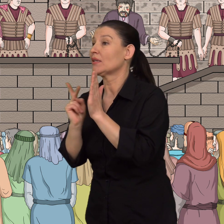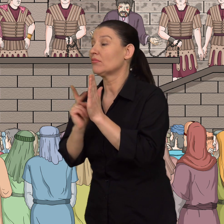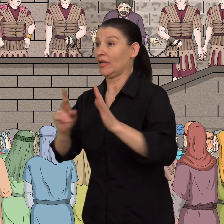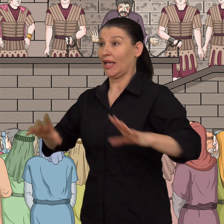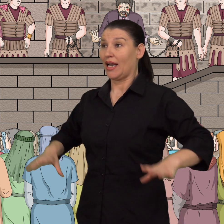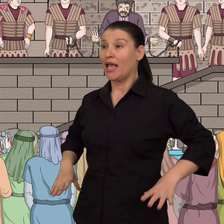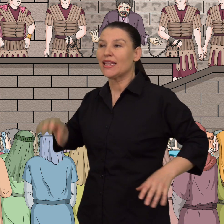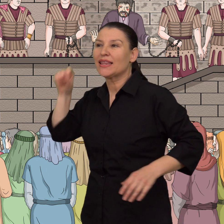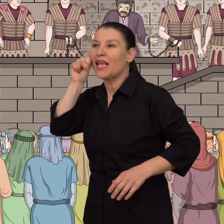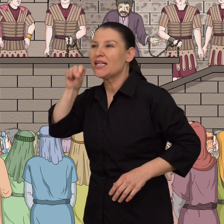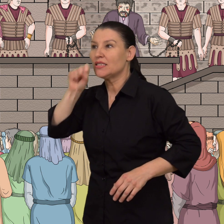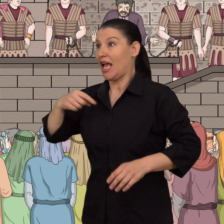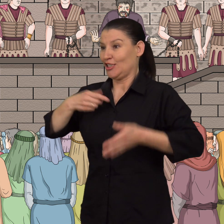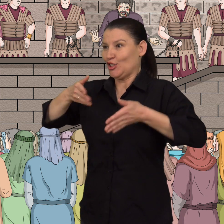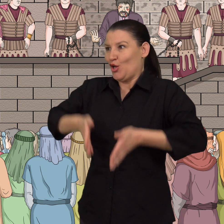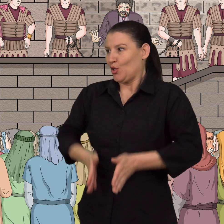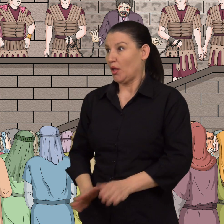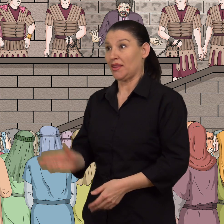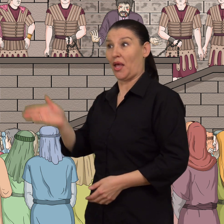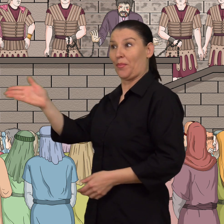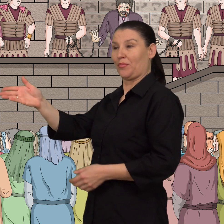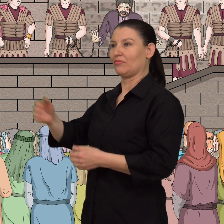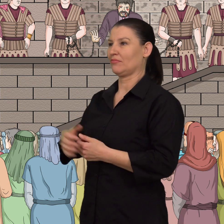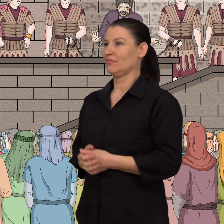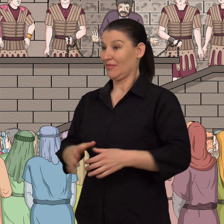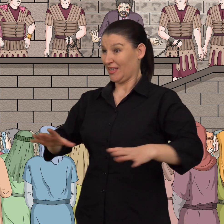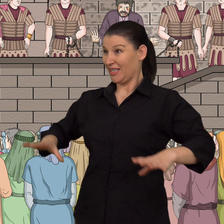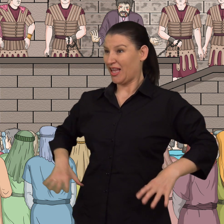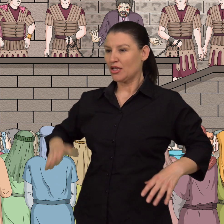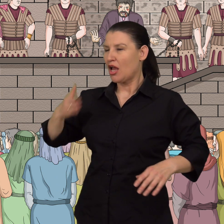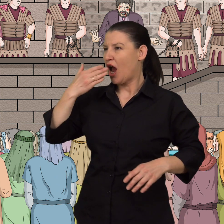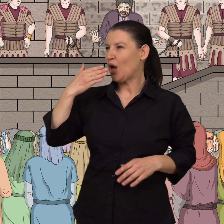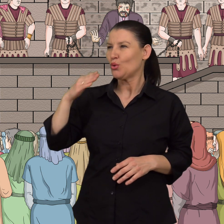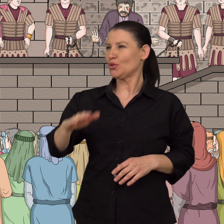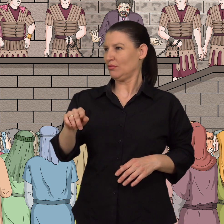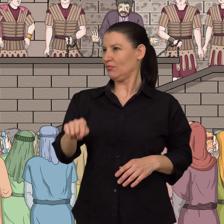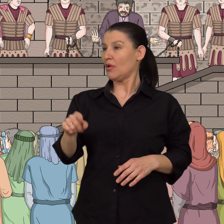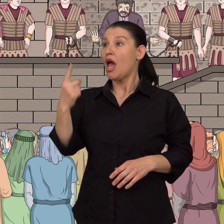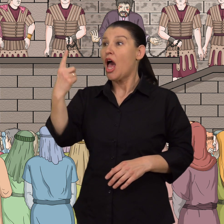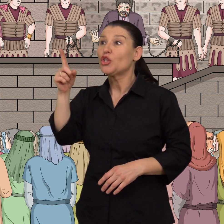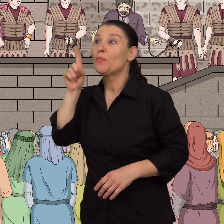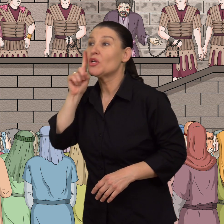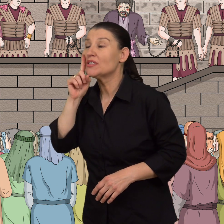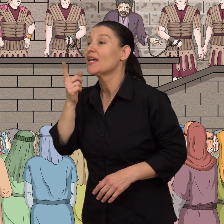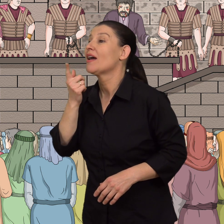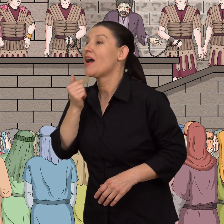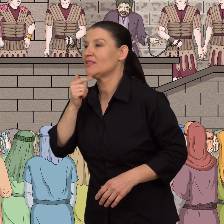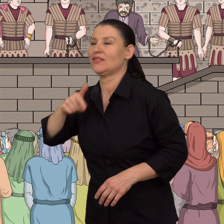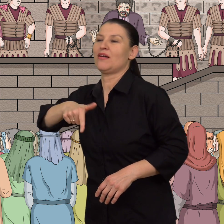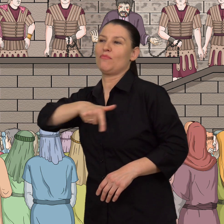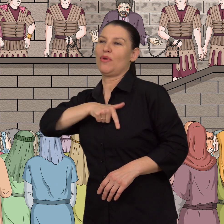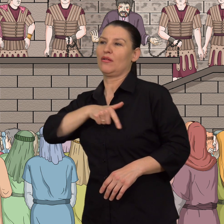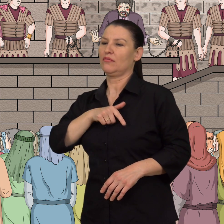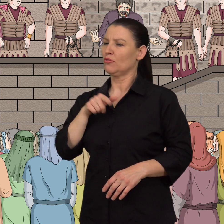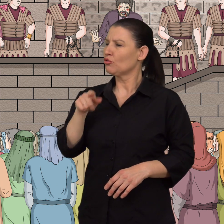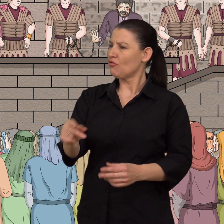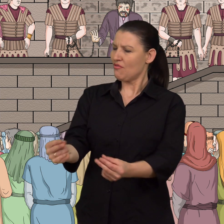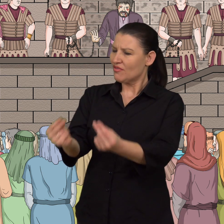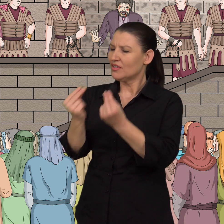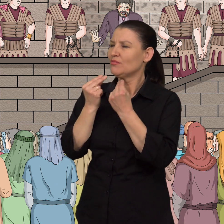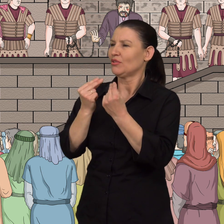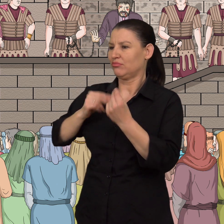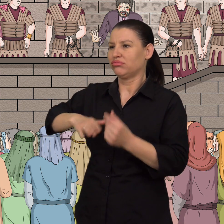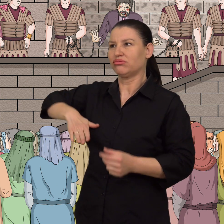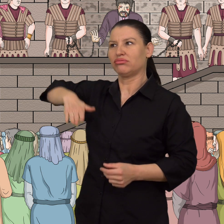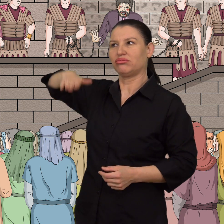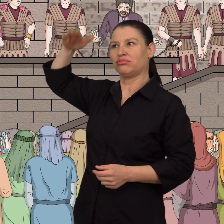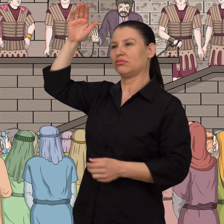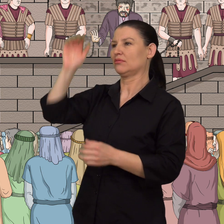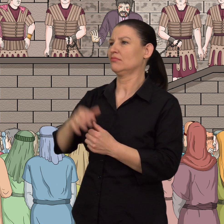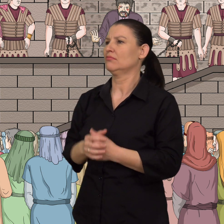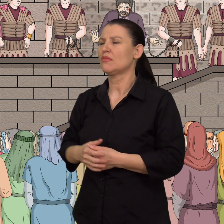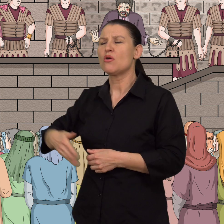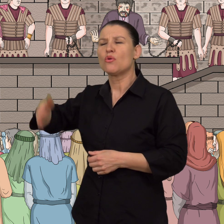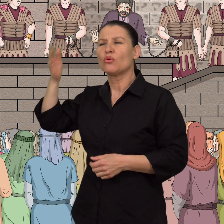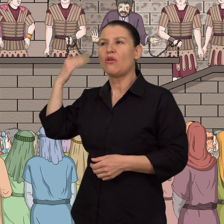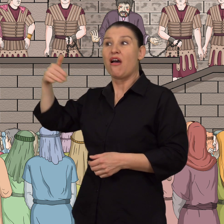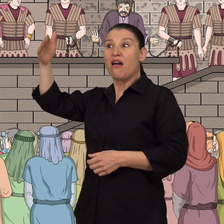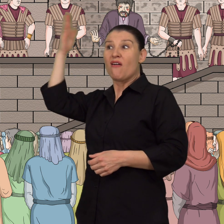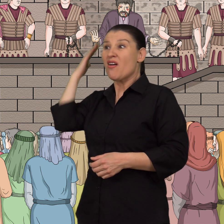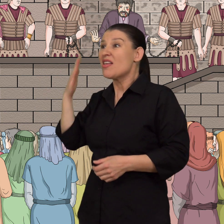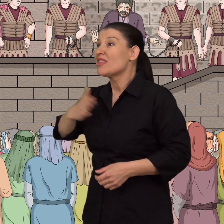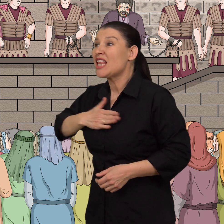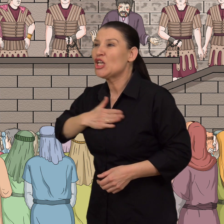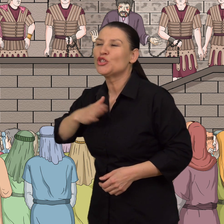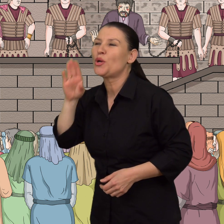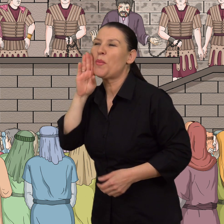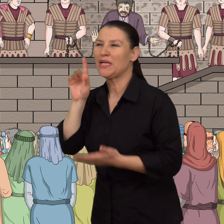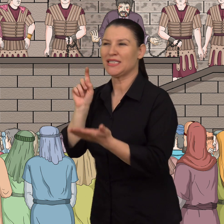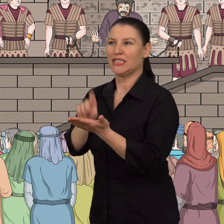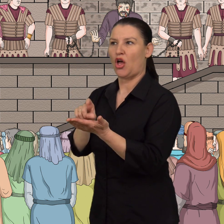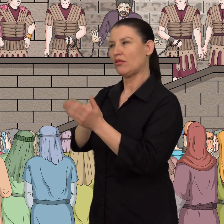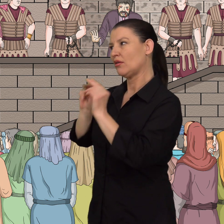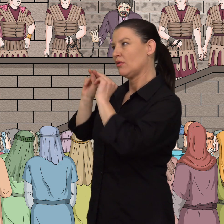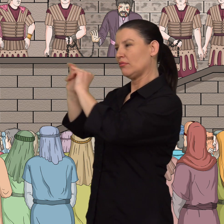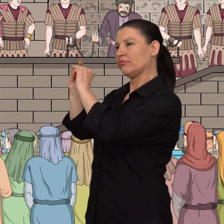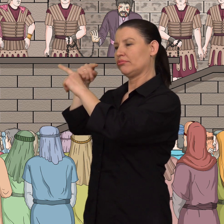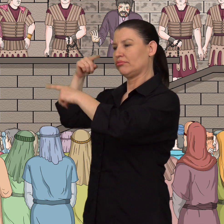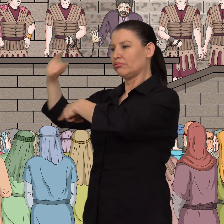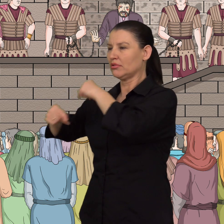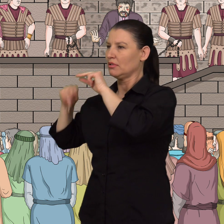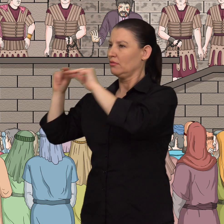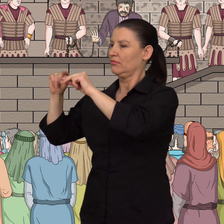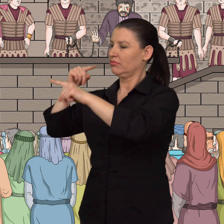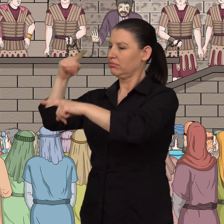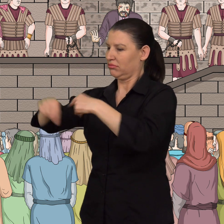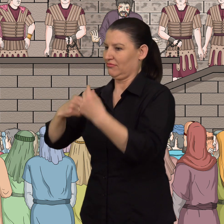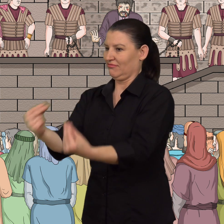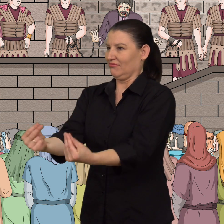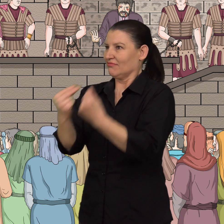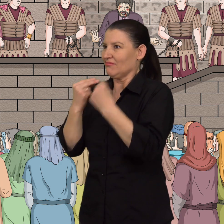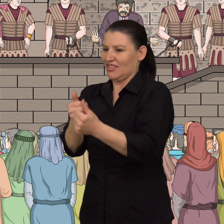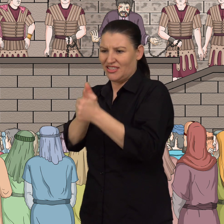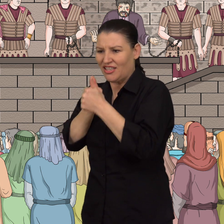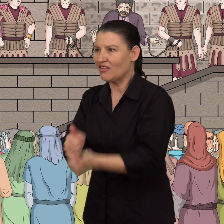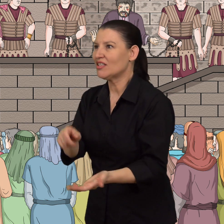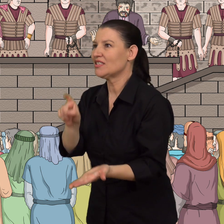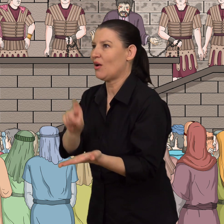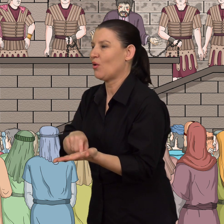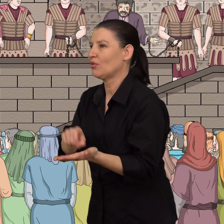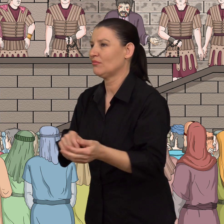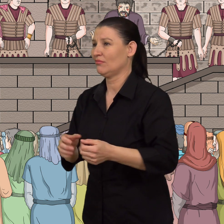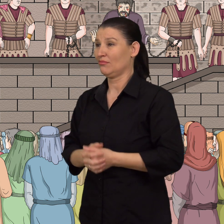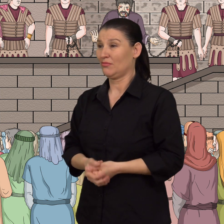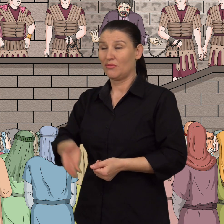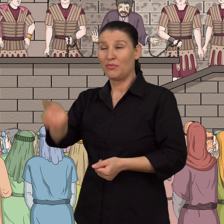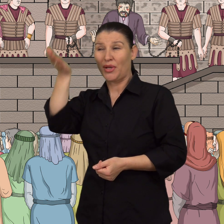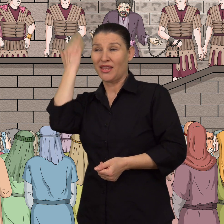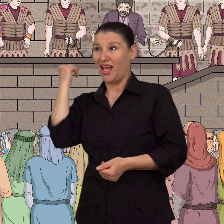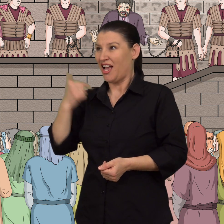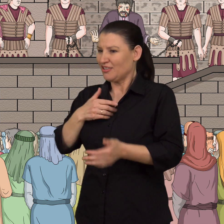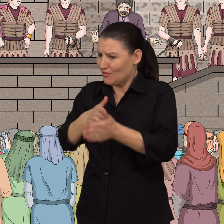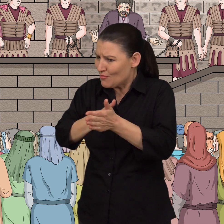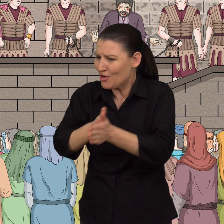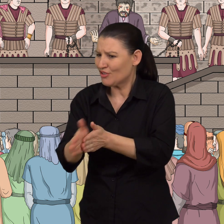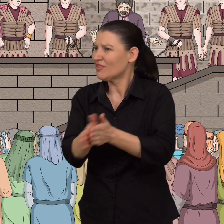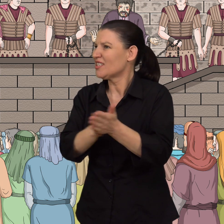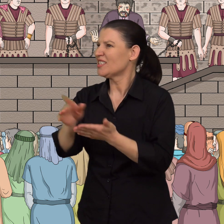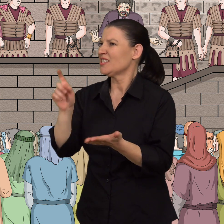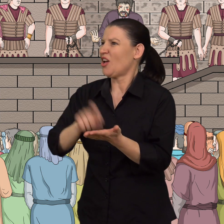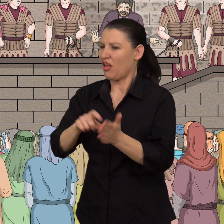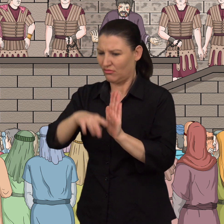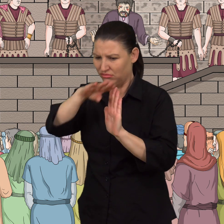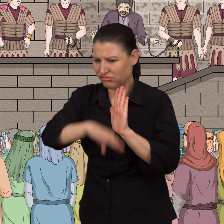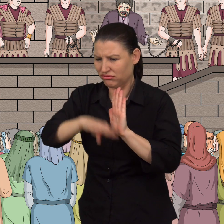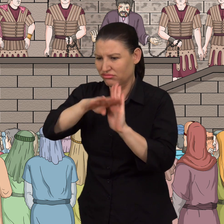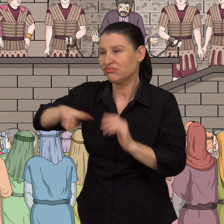Then Paul declared, “I am a Jew, born in Tarsus of Cilicia, but raised in this city.